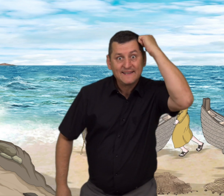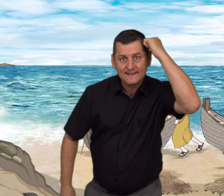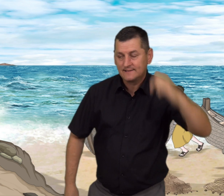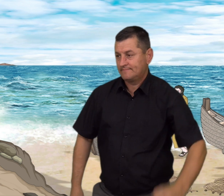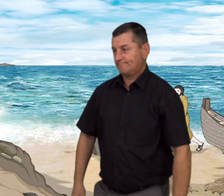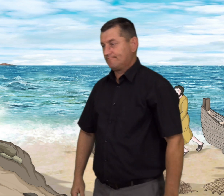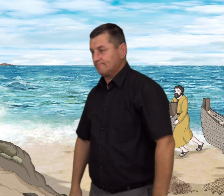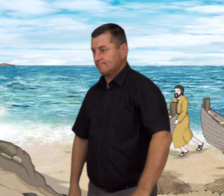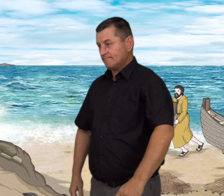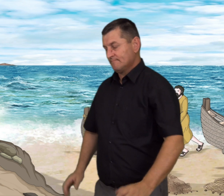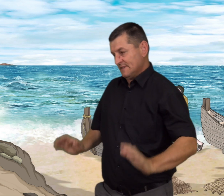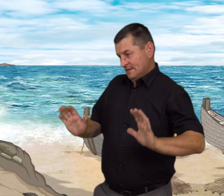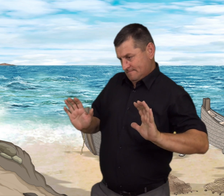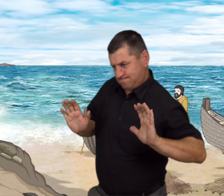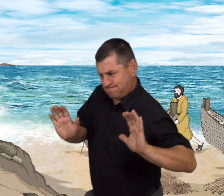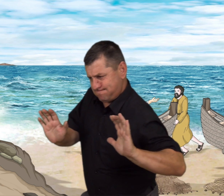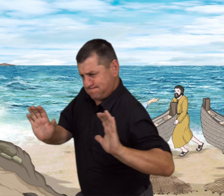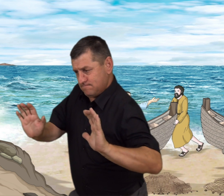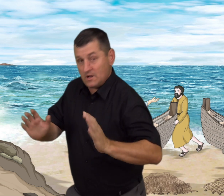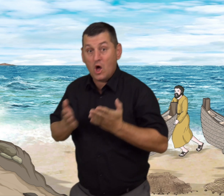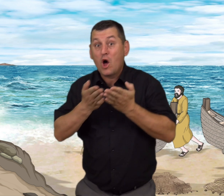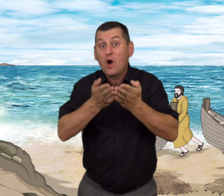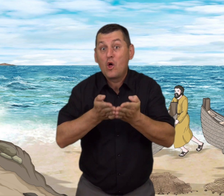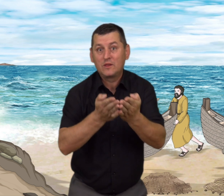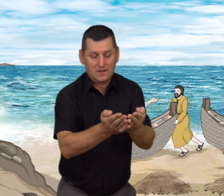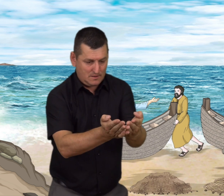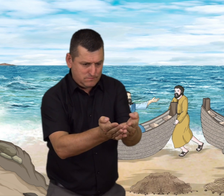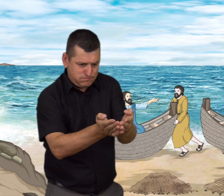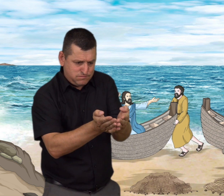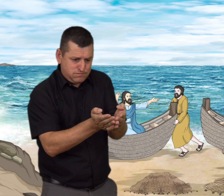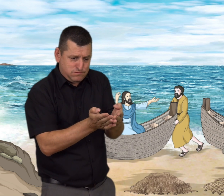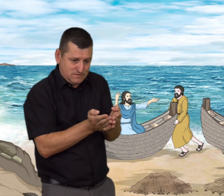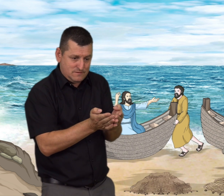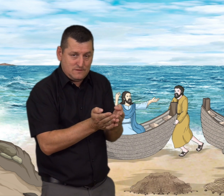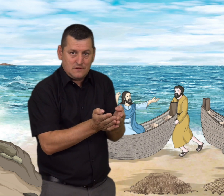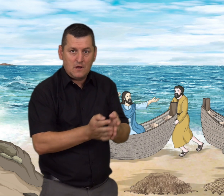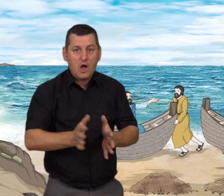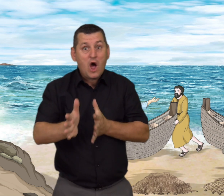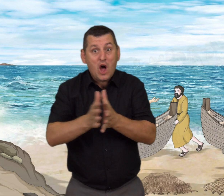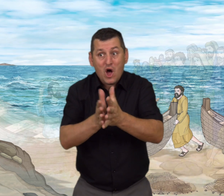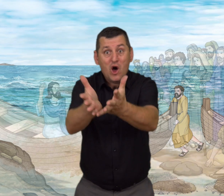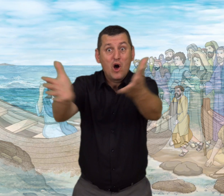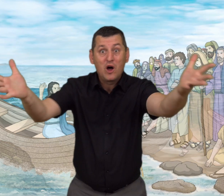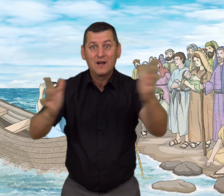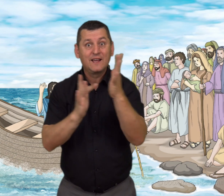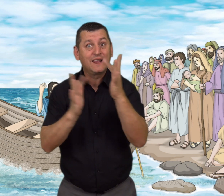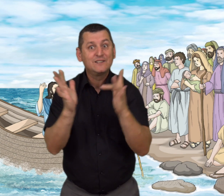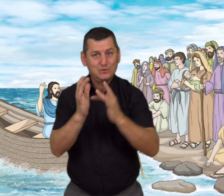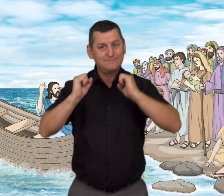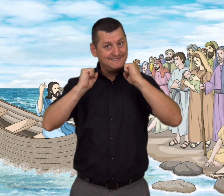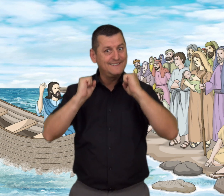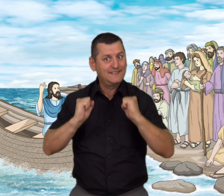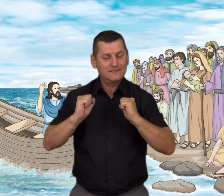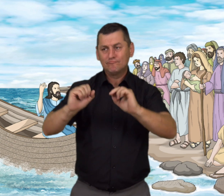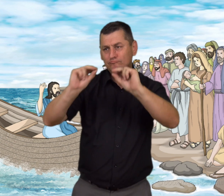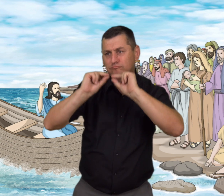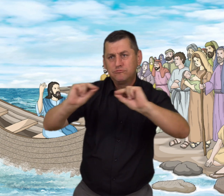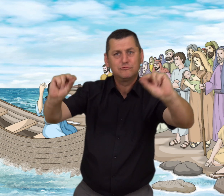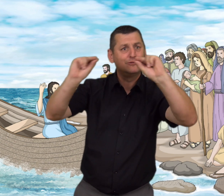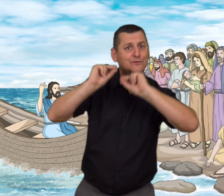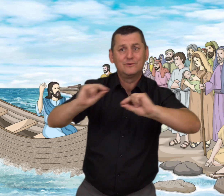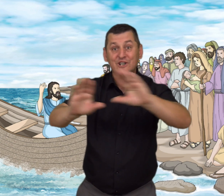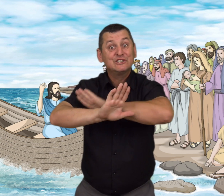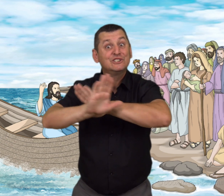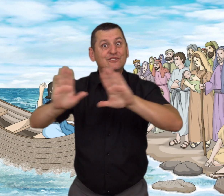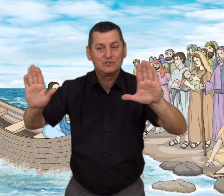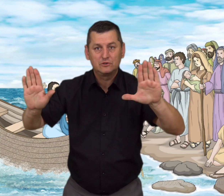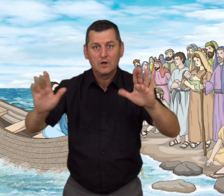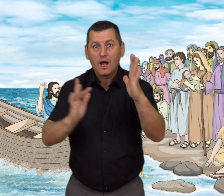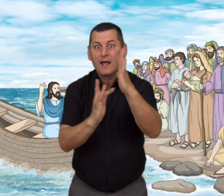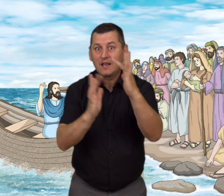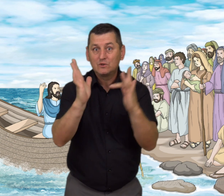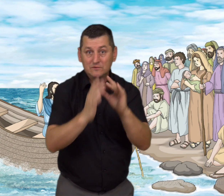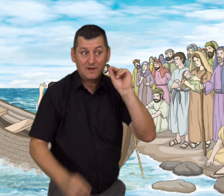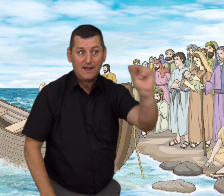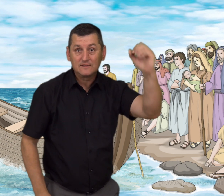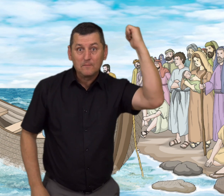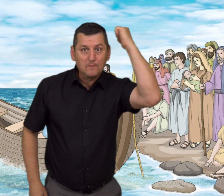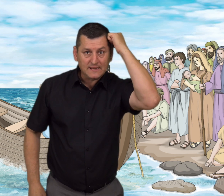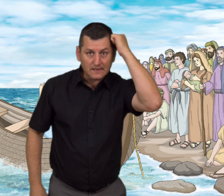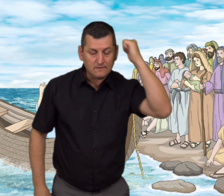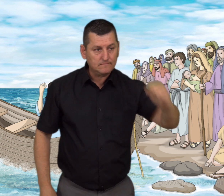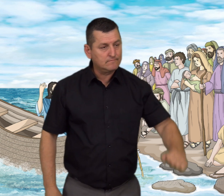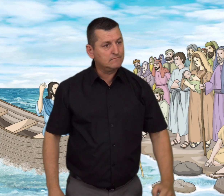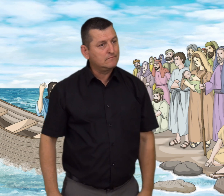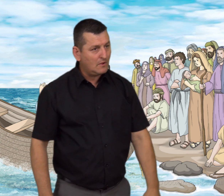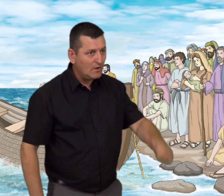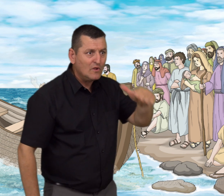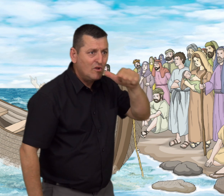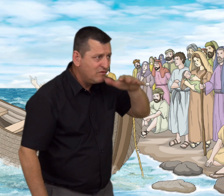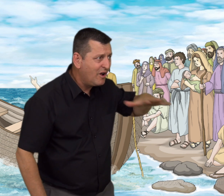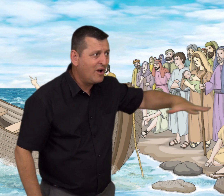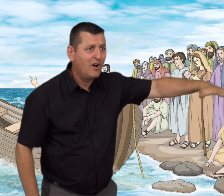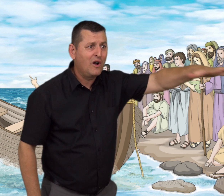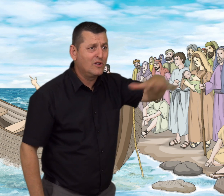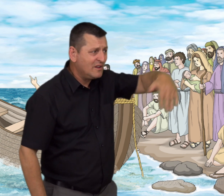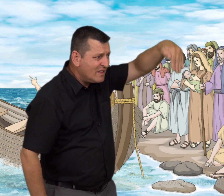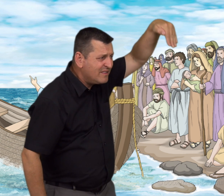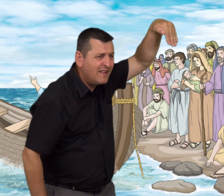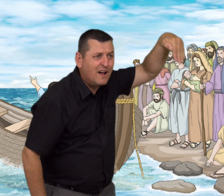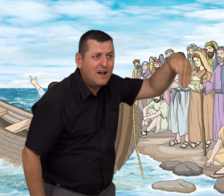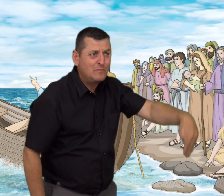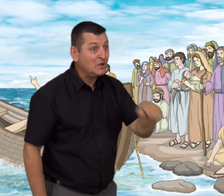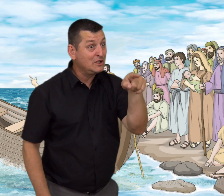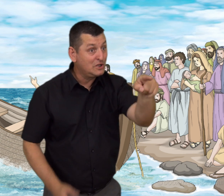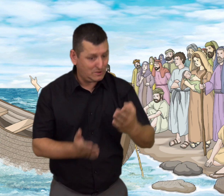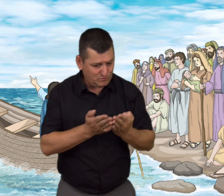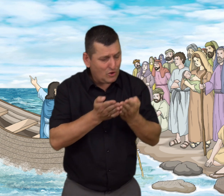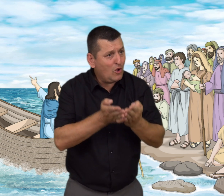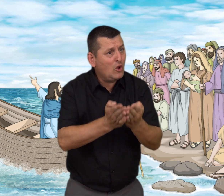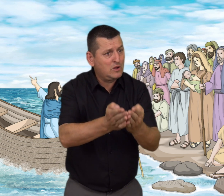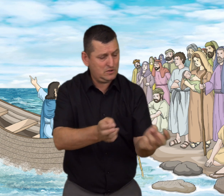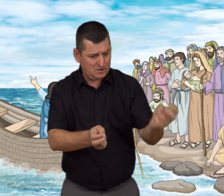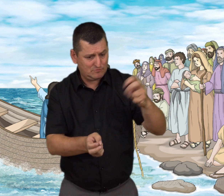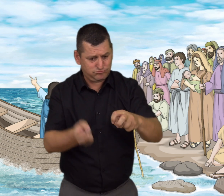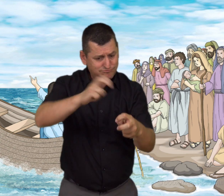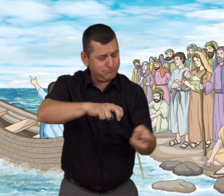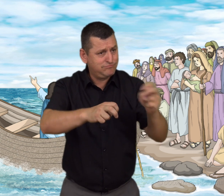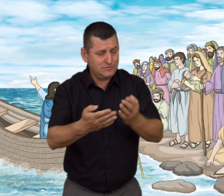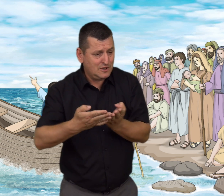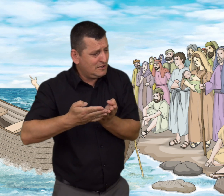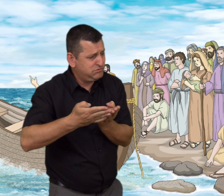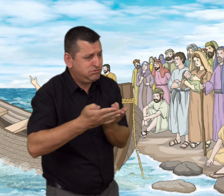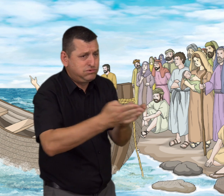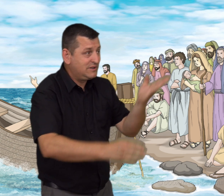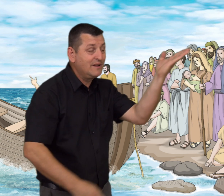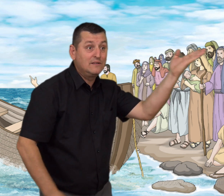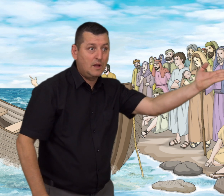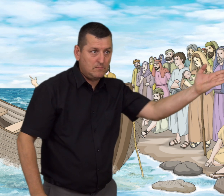And sitting down, He taught the people from the boat.